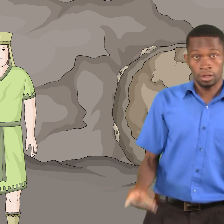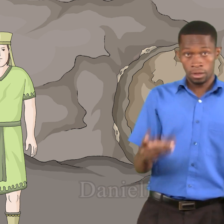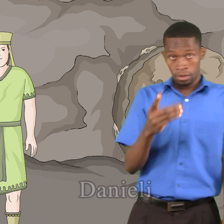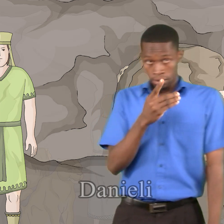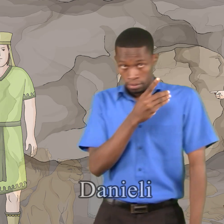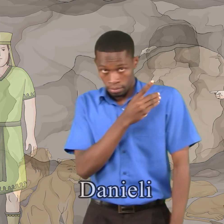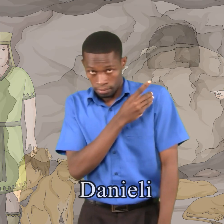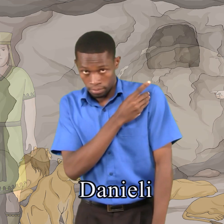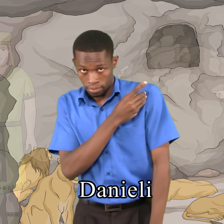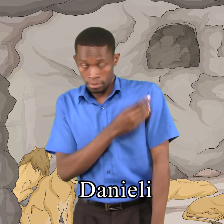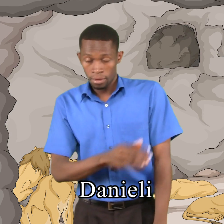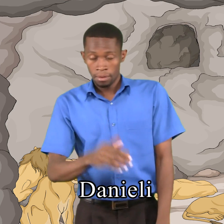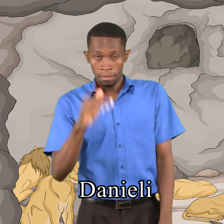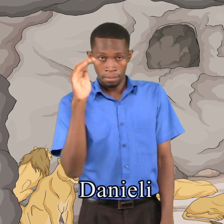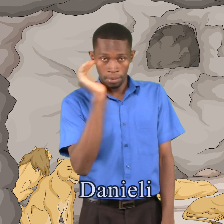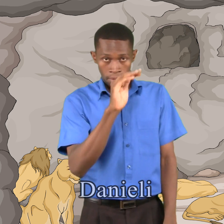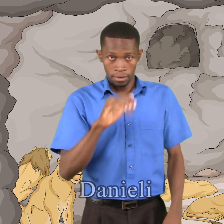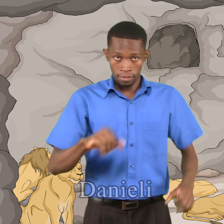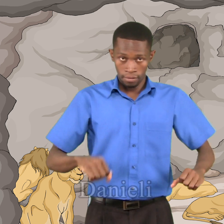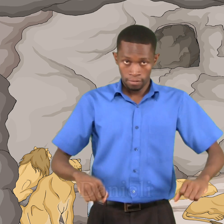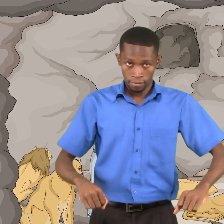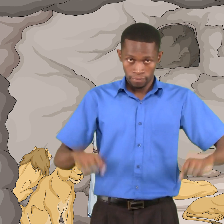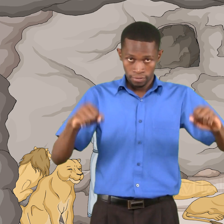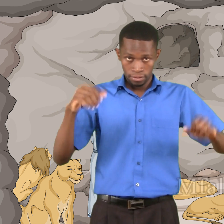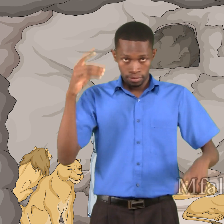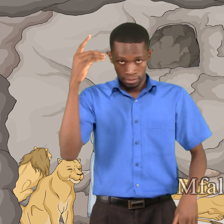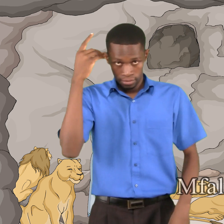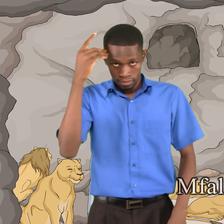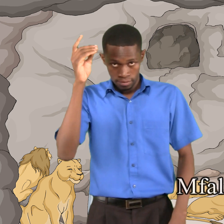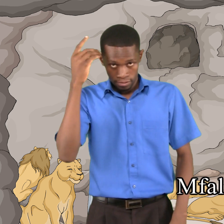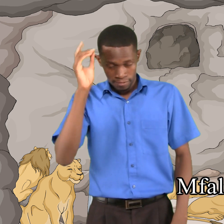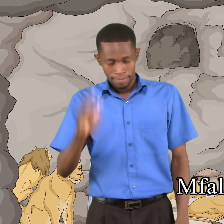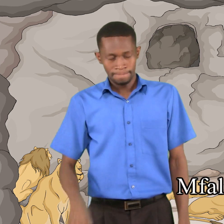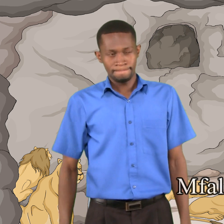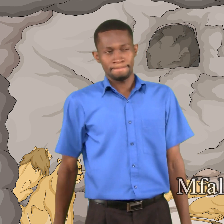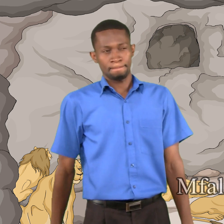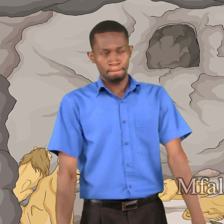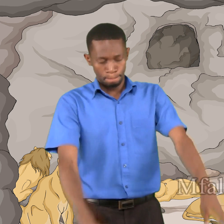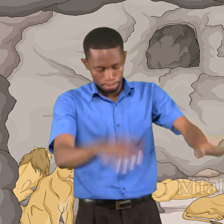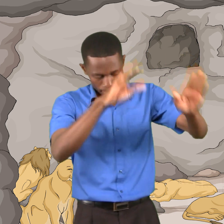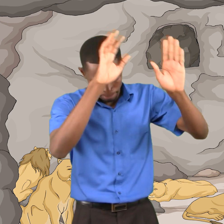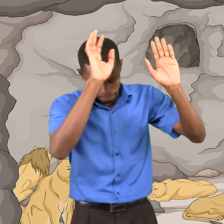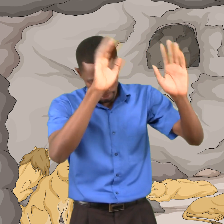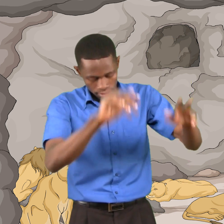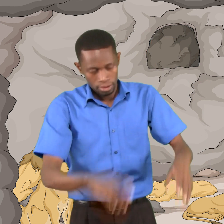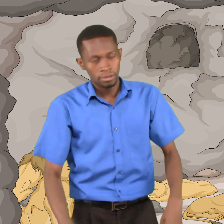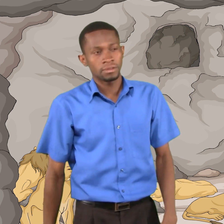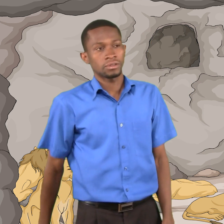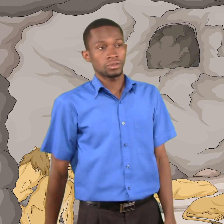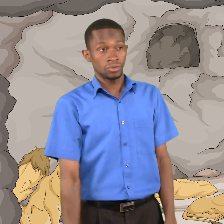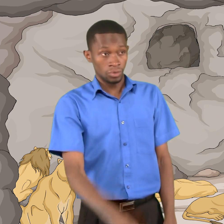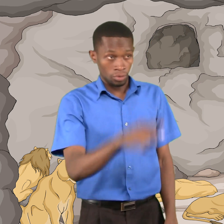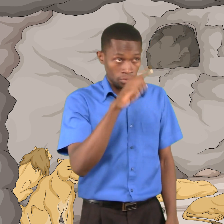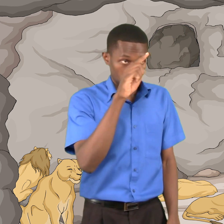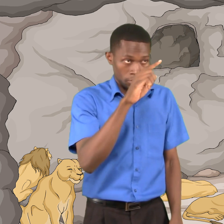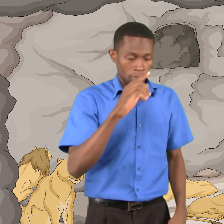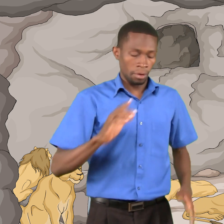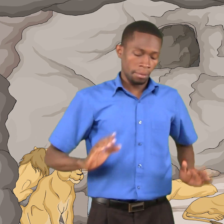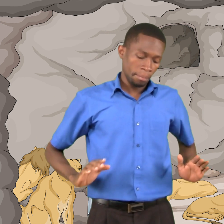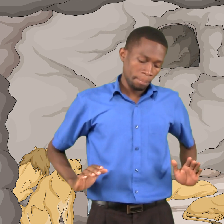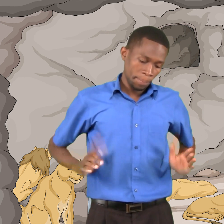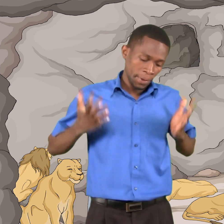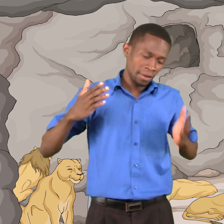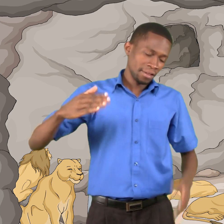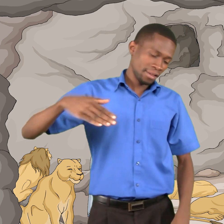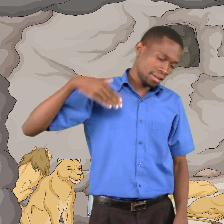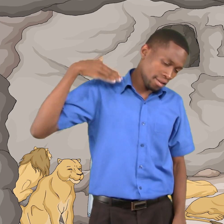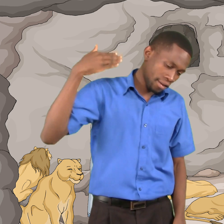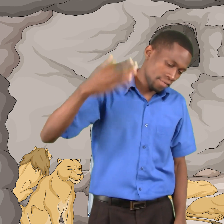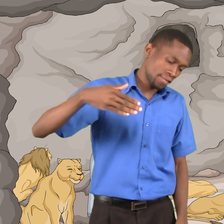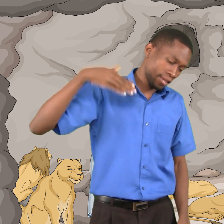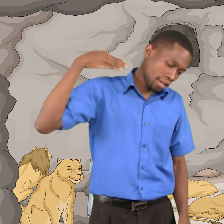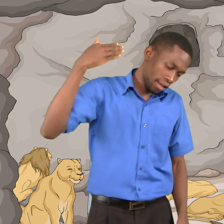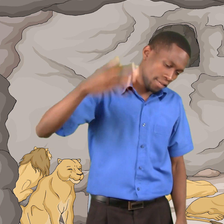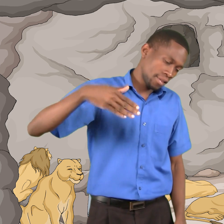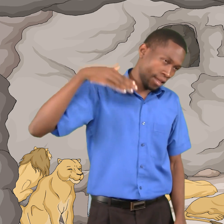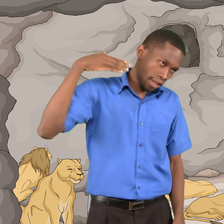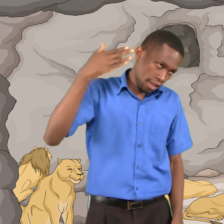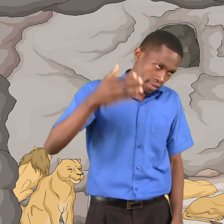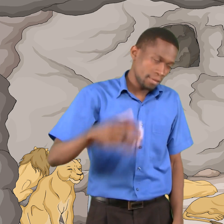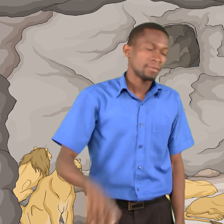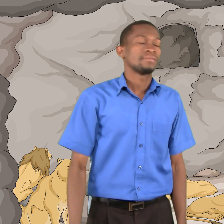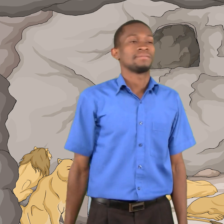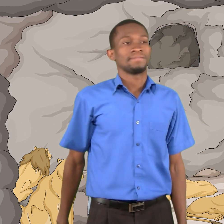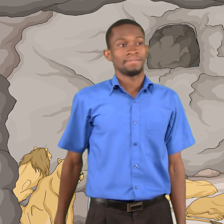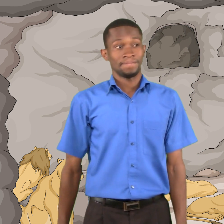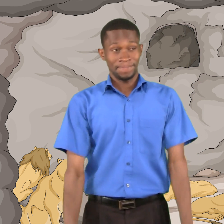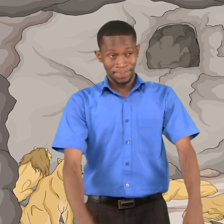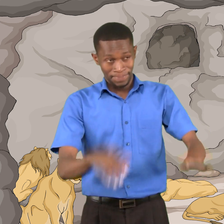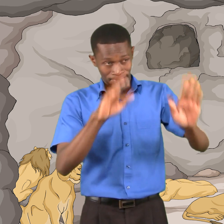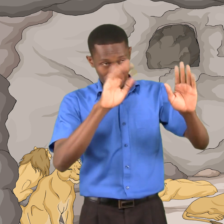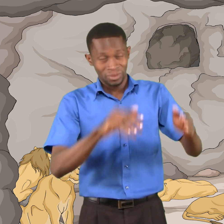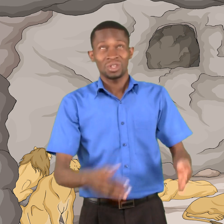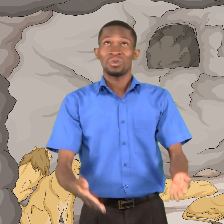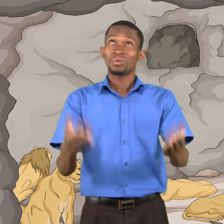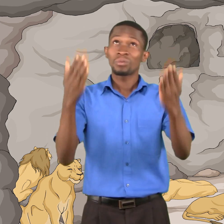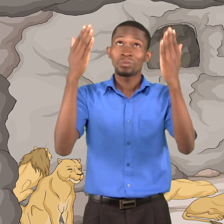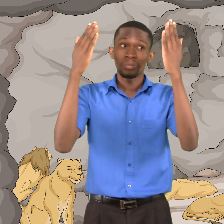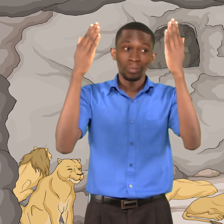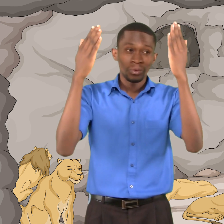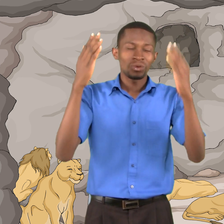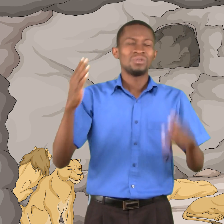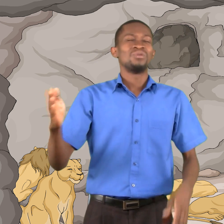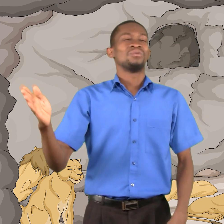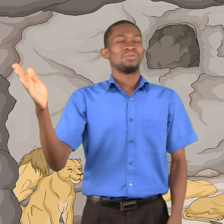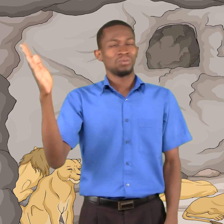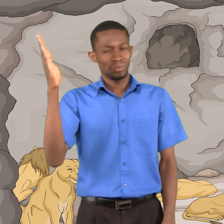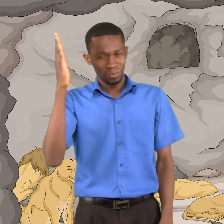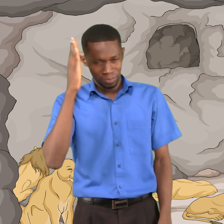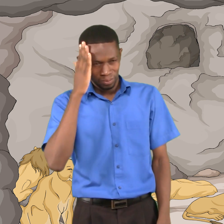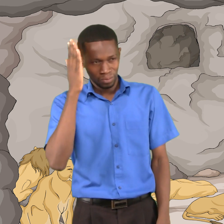Then Daniel replied, “O king, may you live forever!